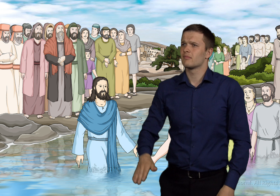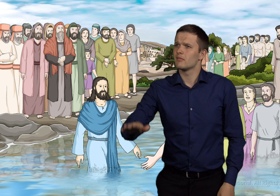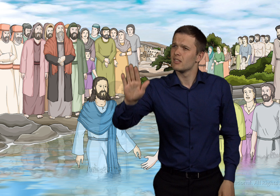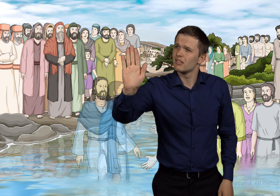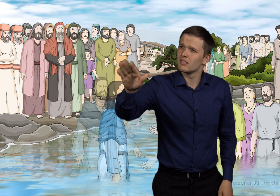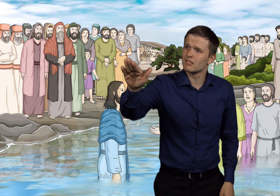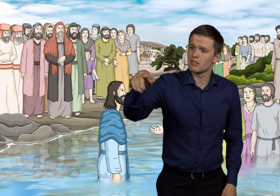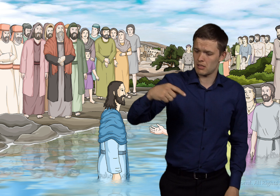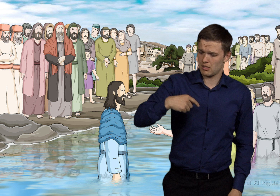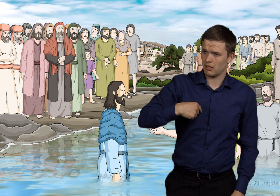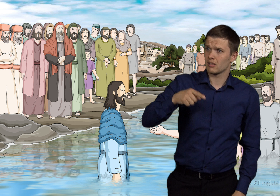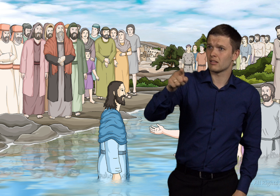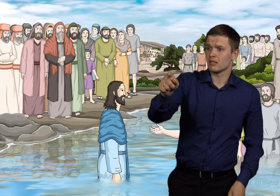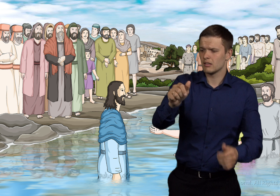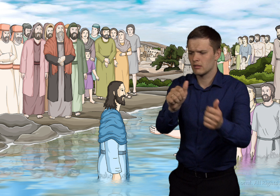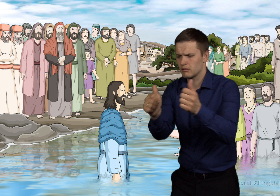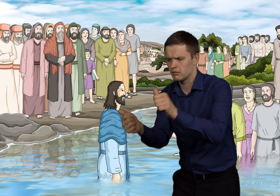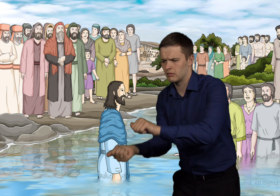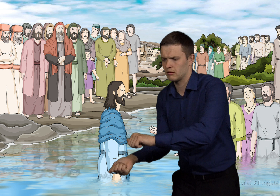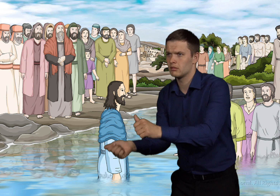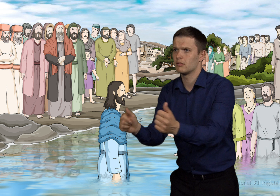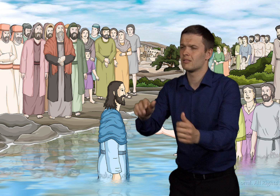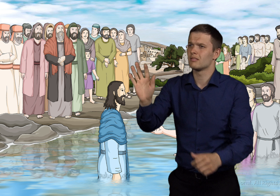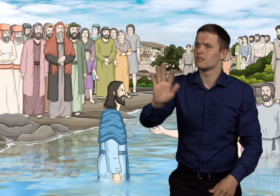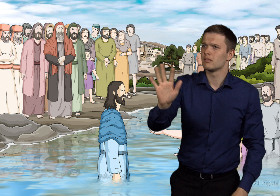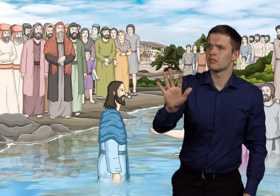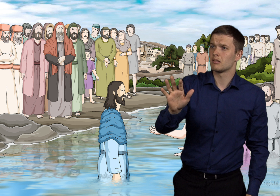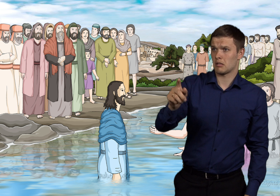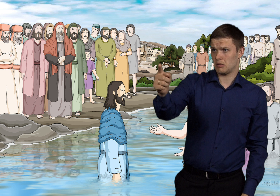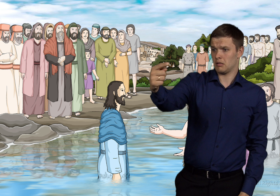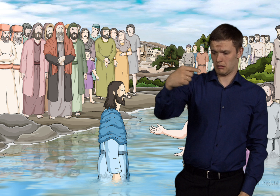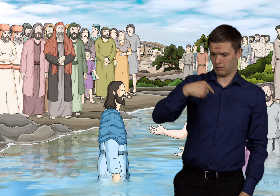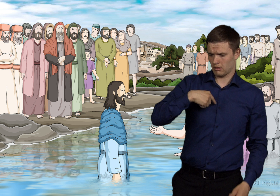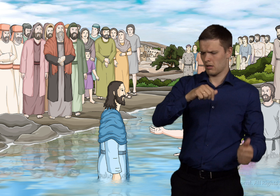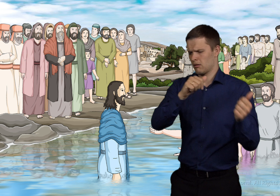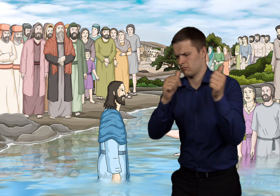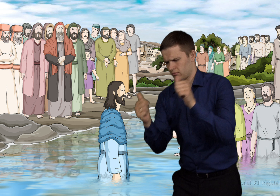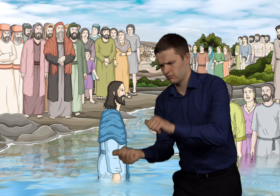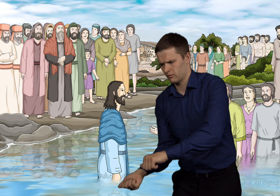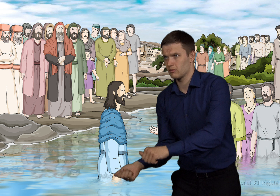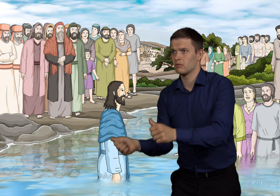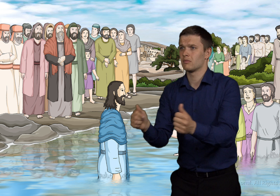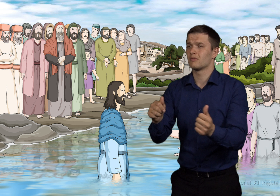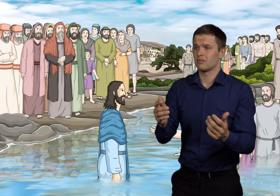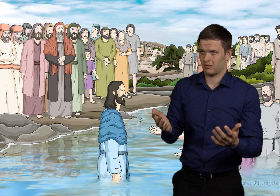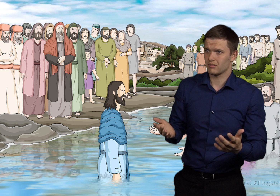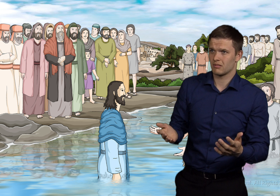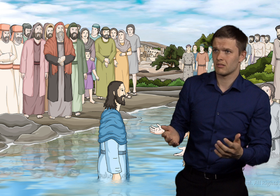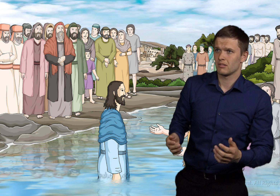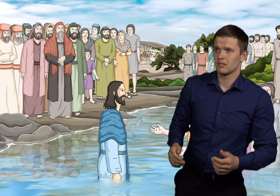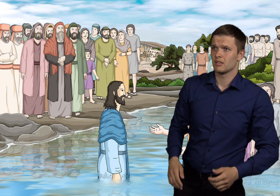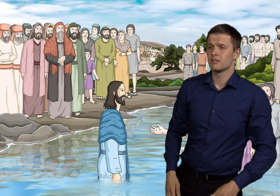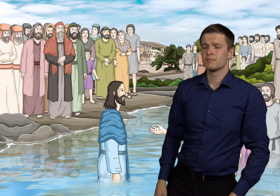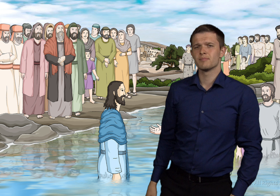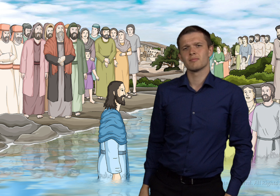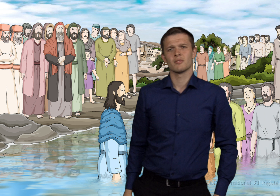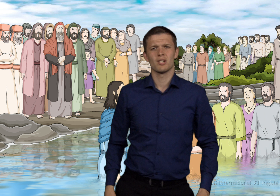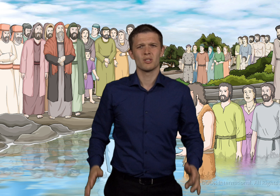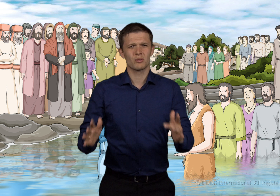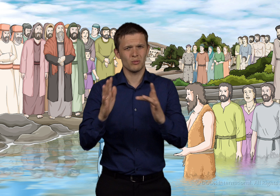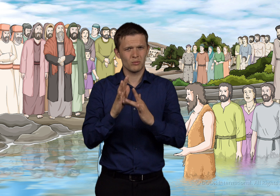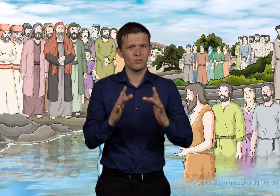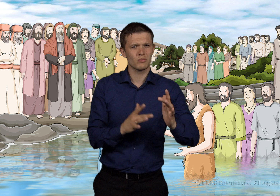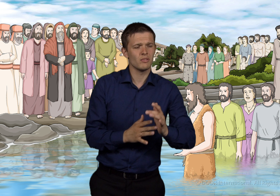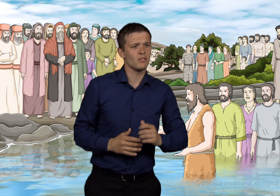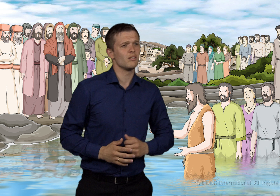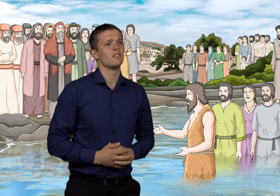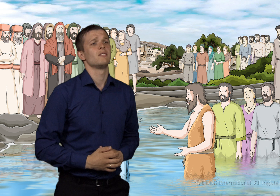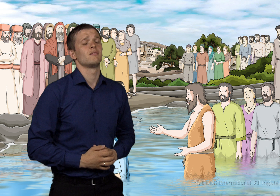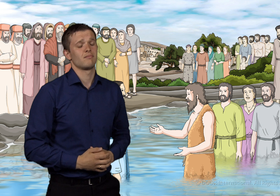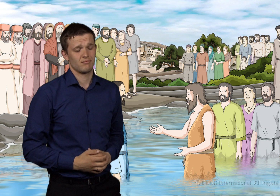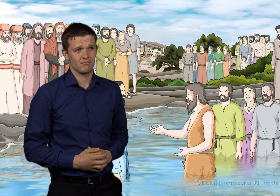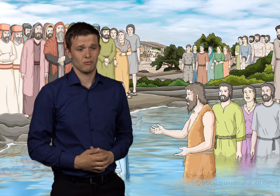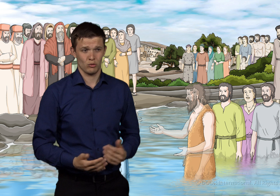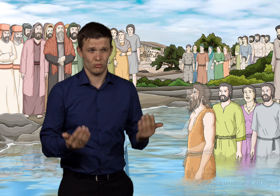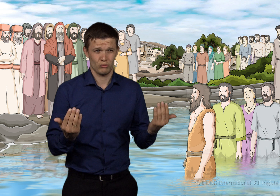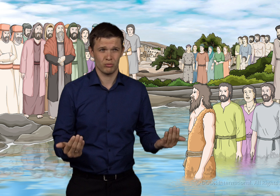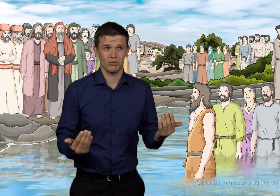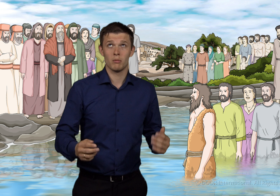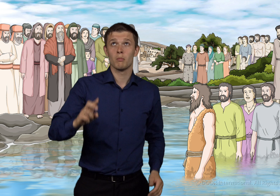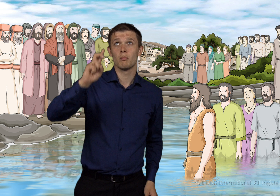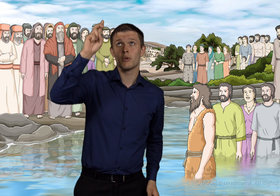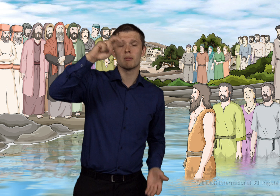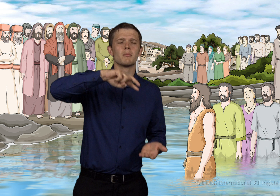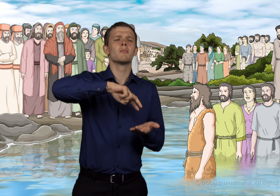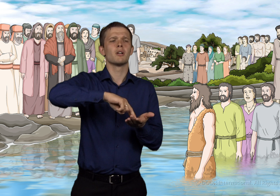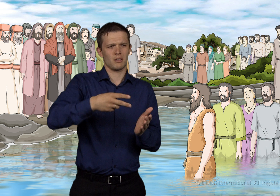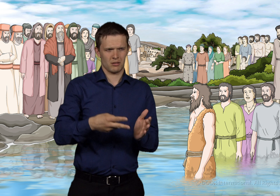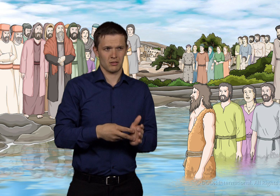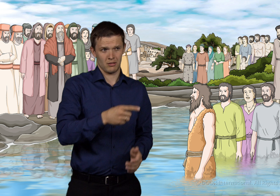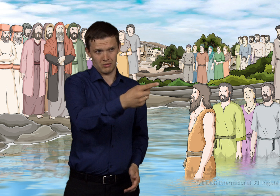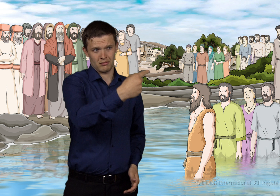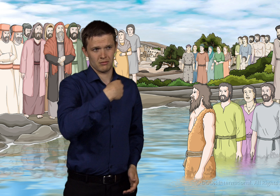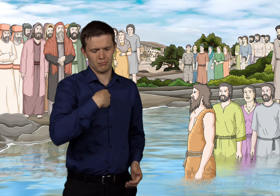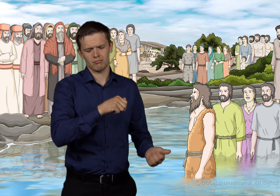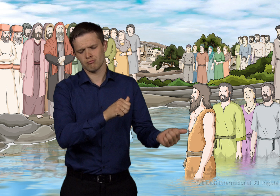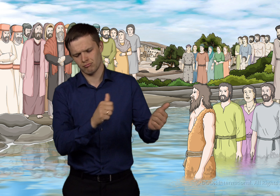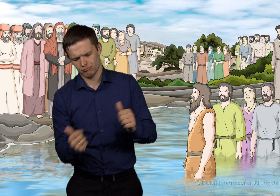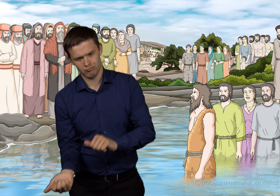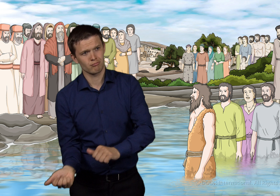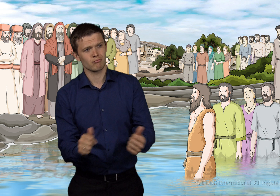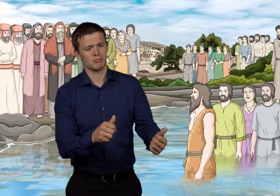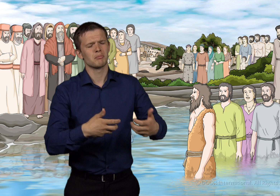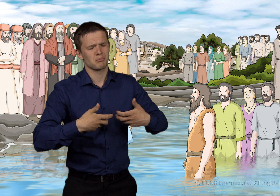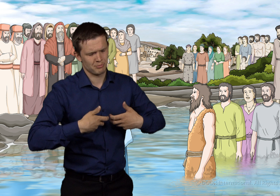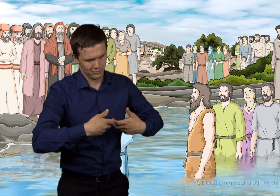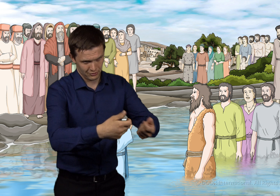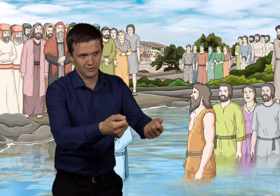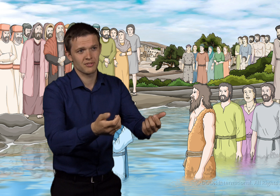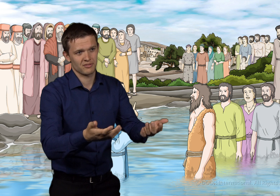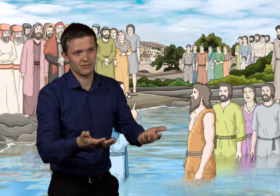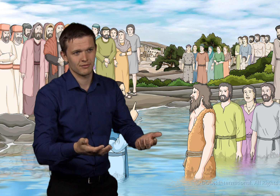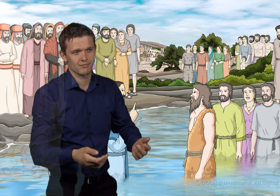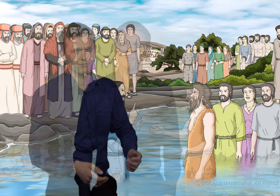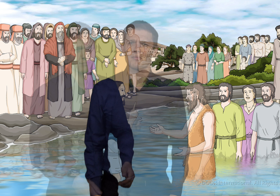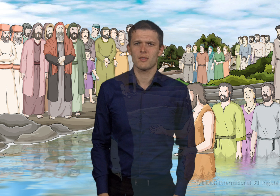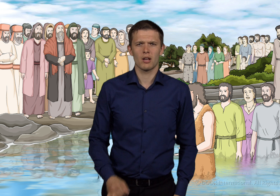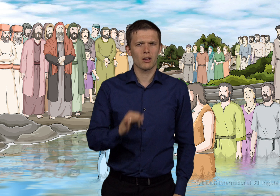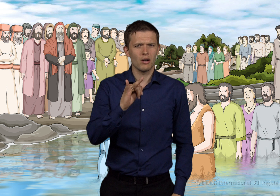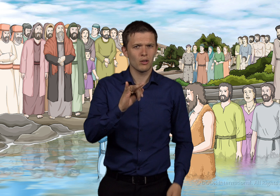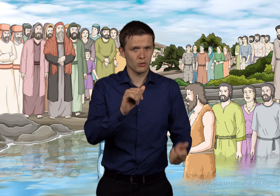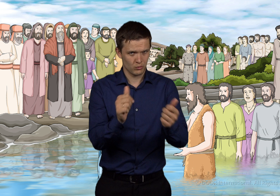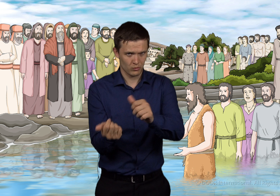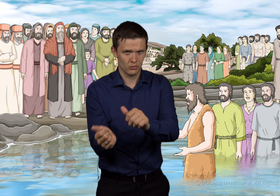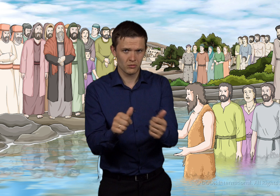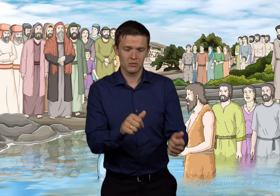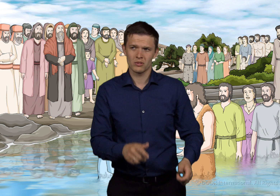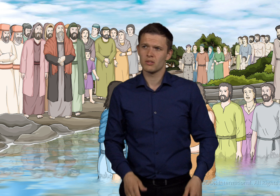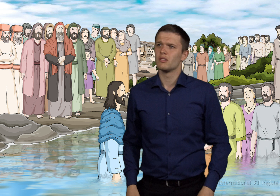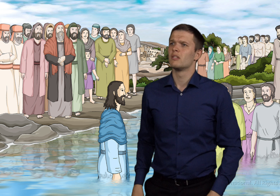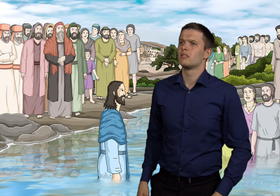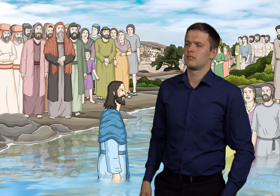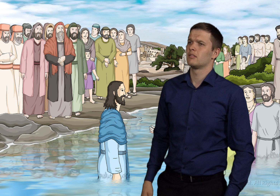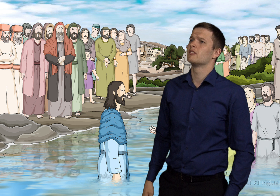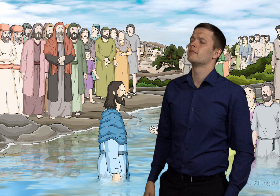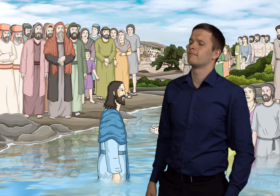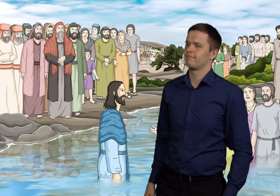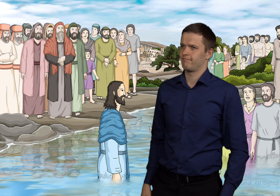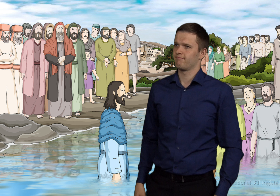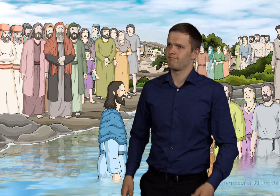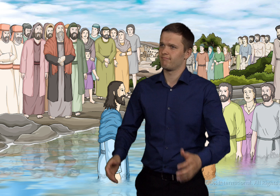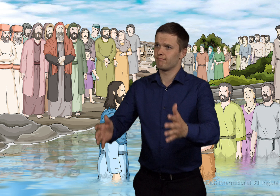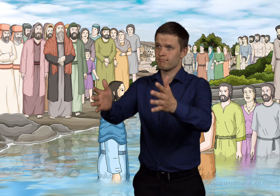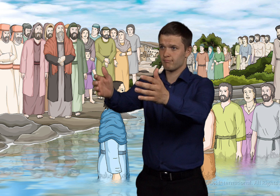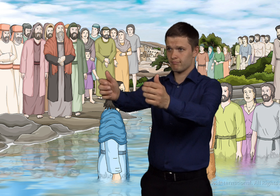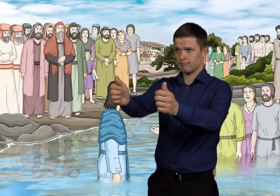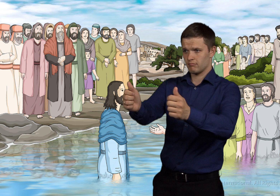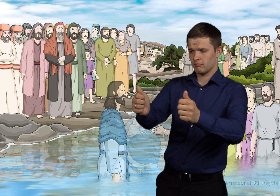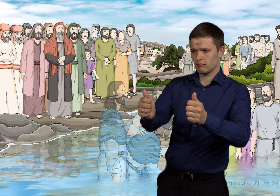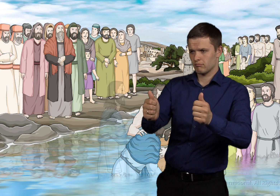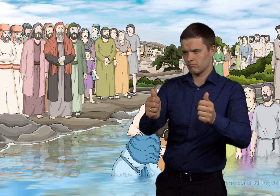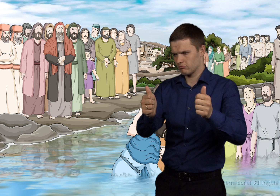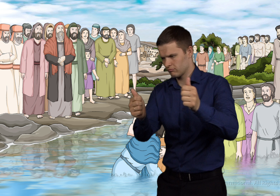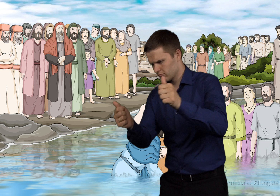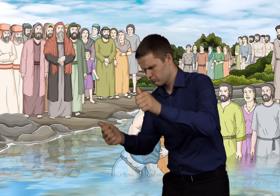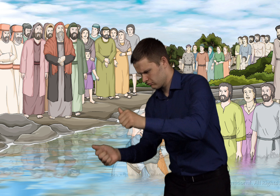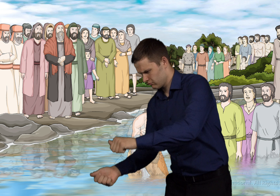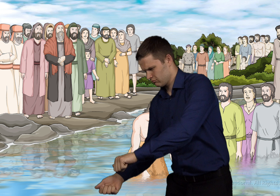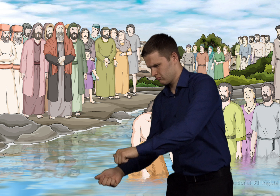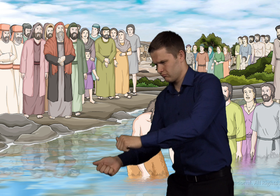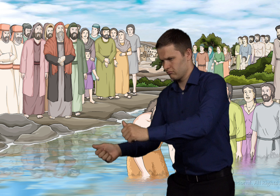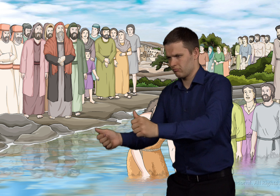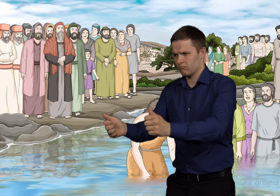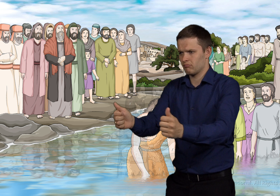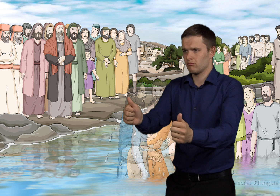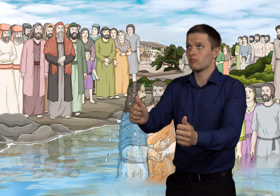“It is fitting for us to fulfill all righteousness in this way.” Then John permitted Him.